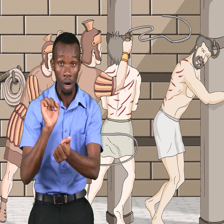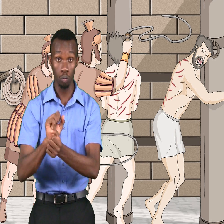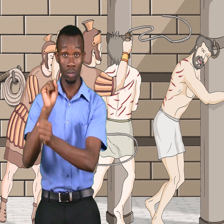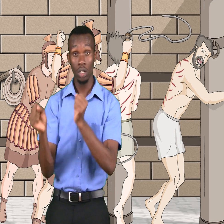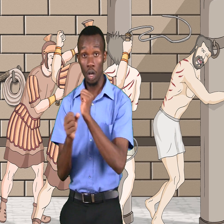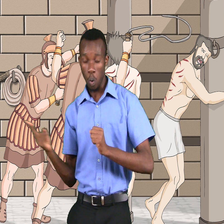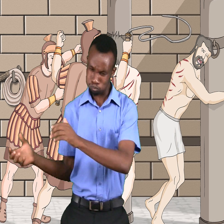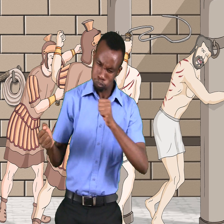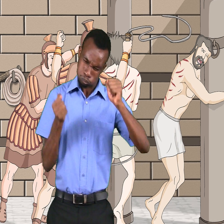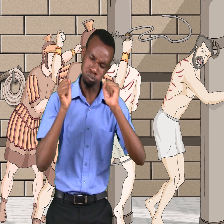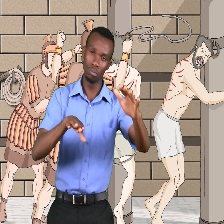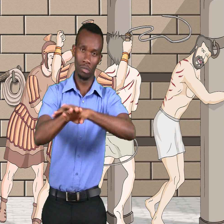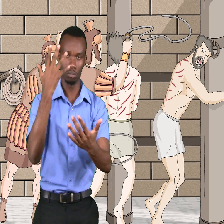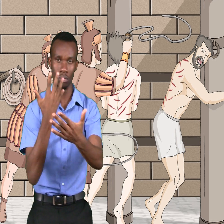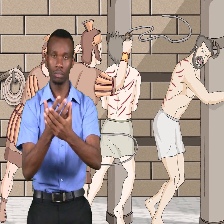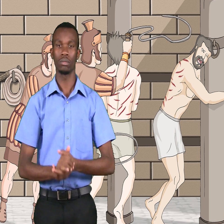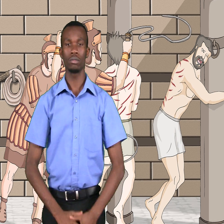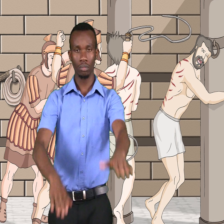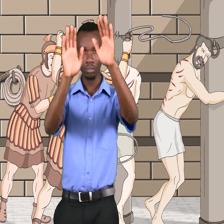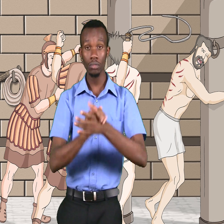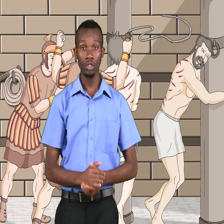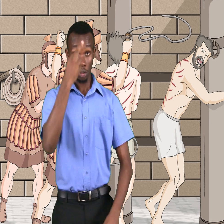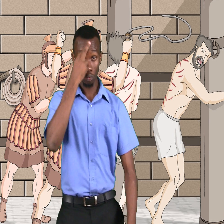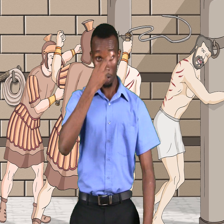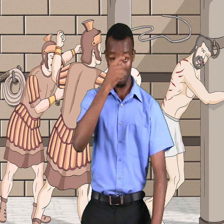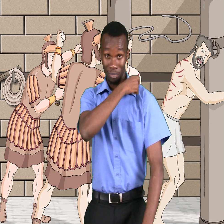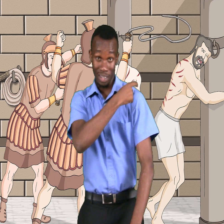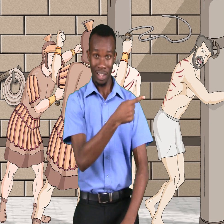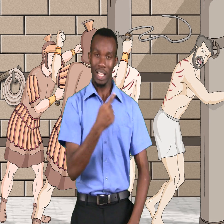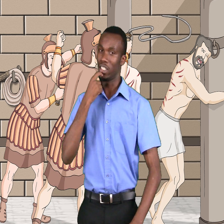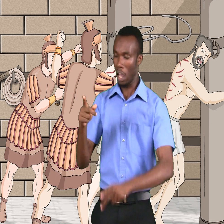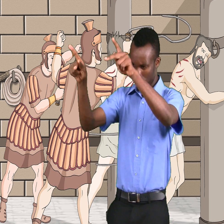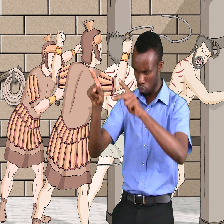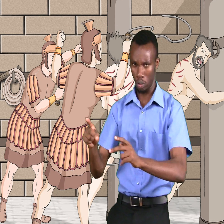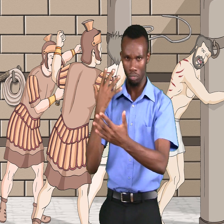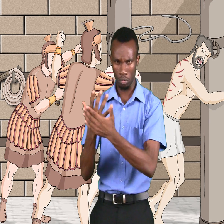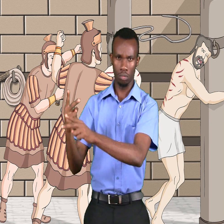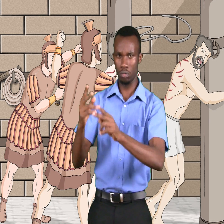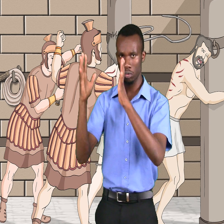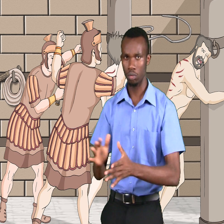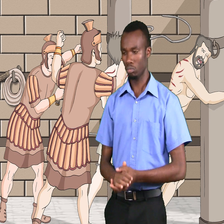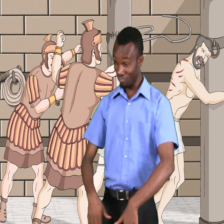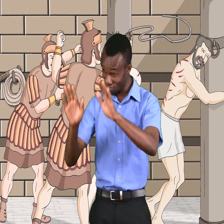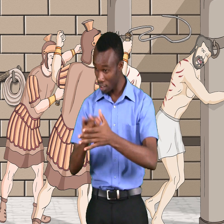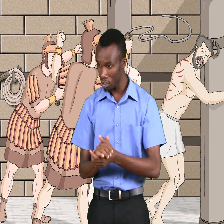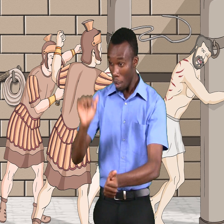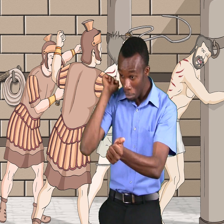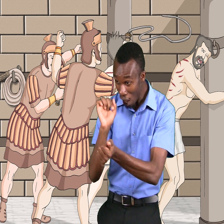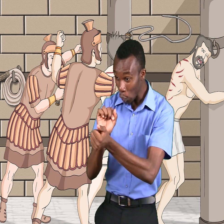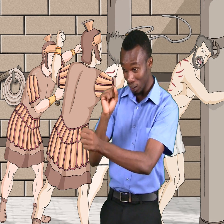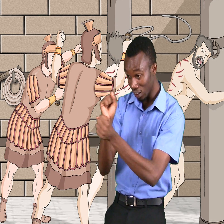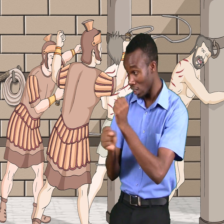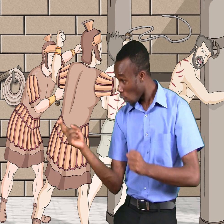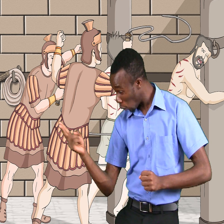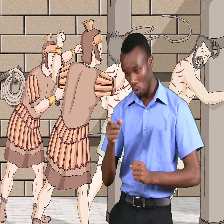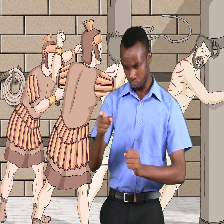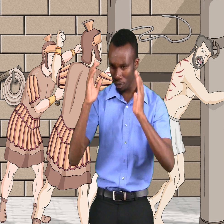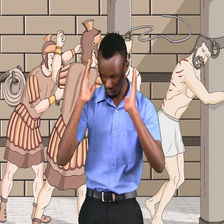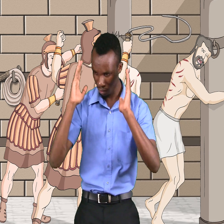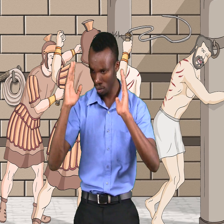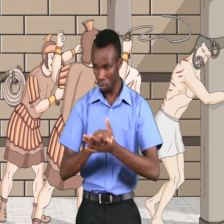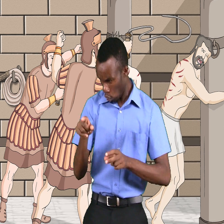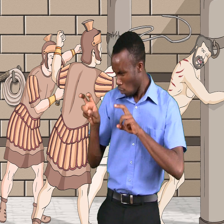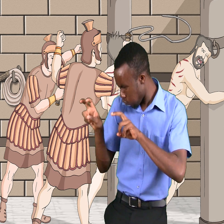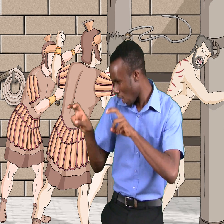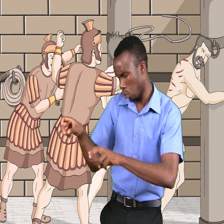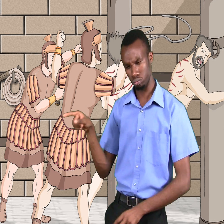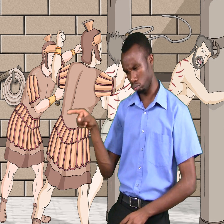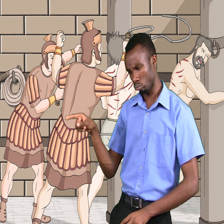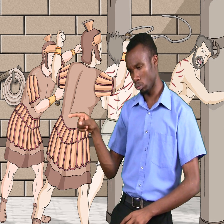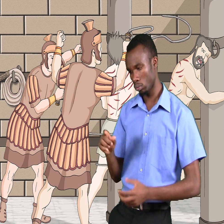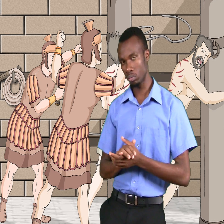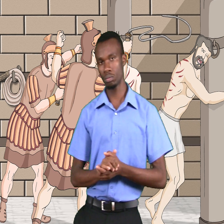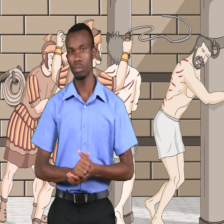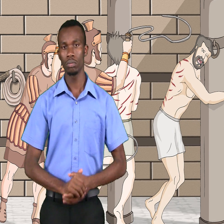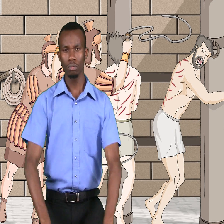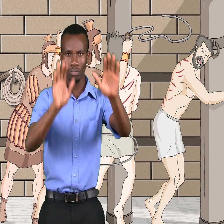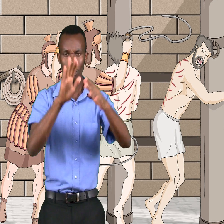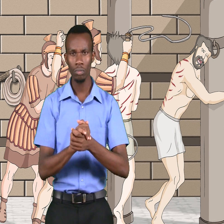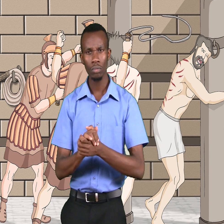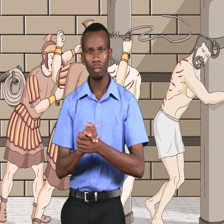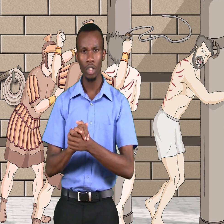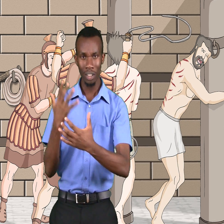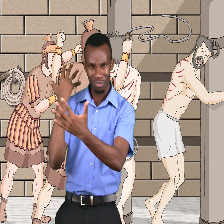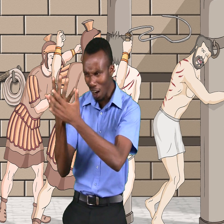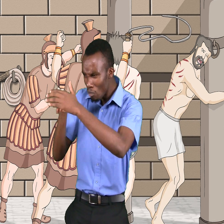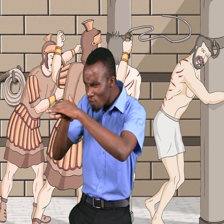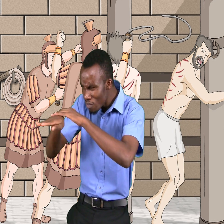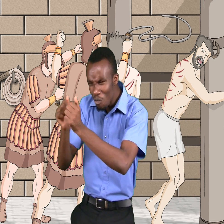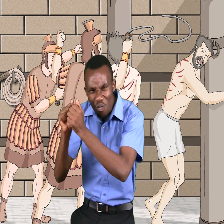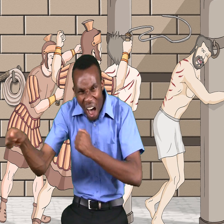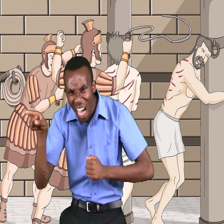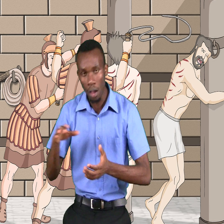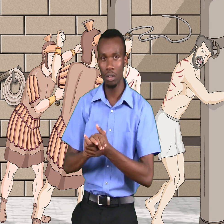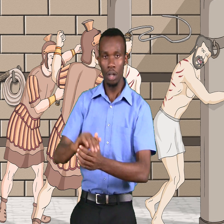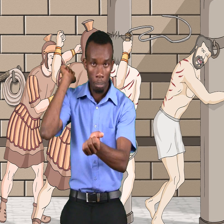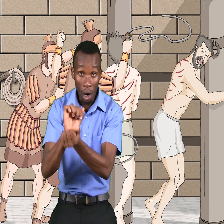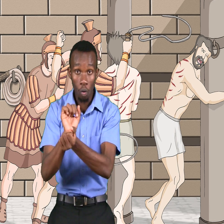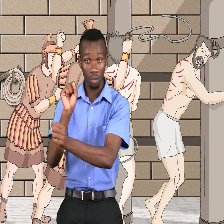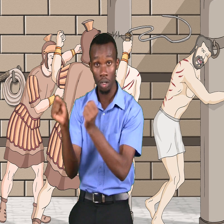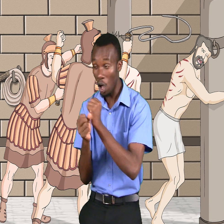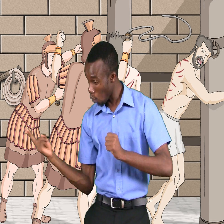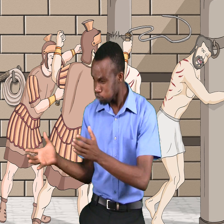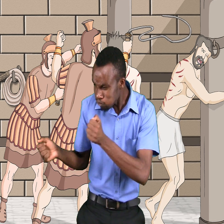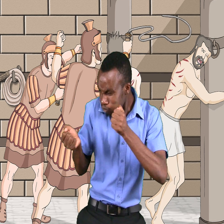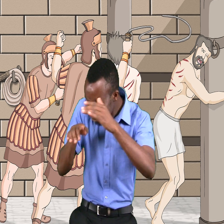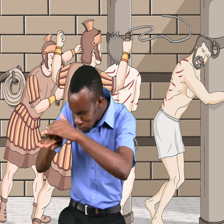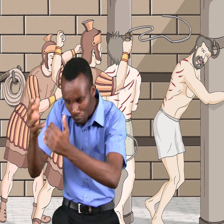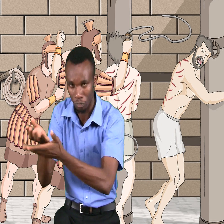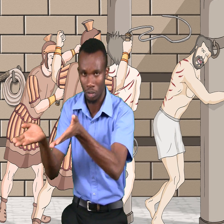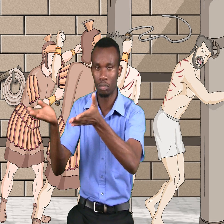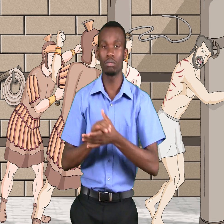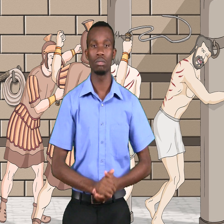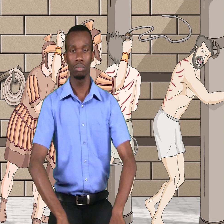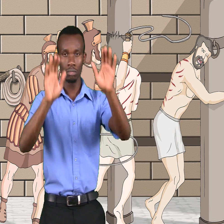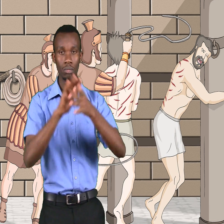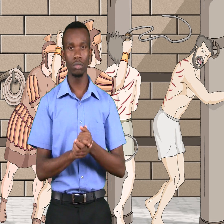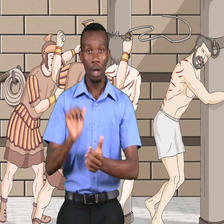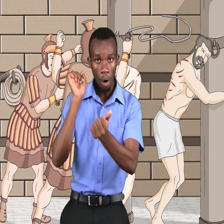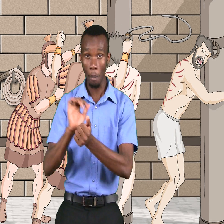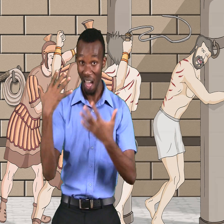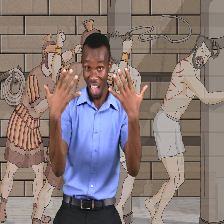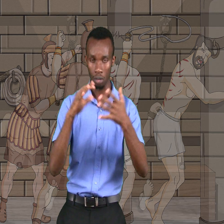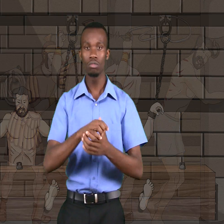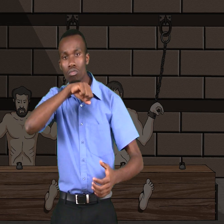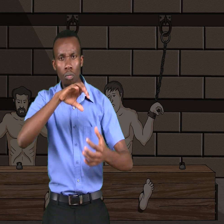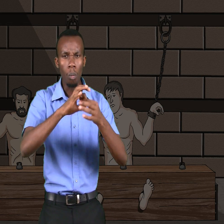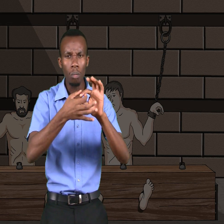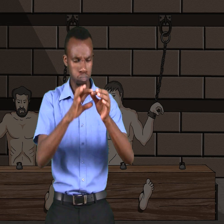And after striking them with many blows, they threw them into prison and ordered the jailer to guard them securely.